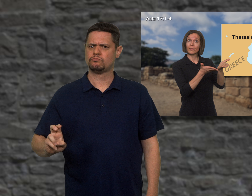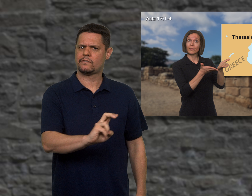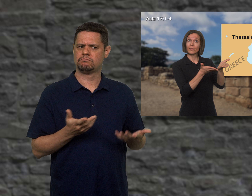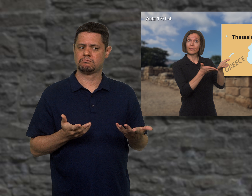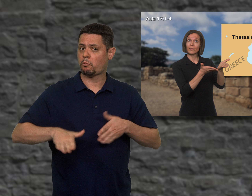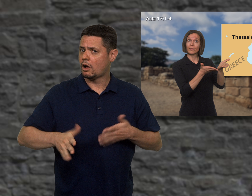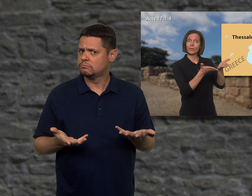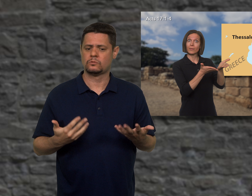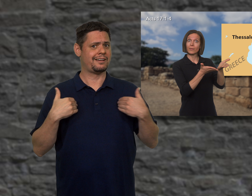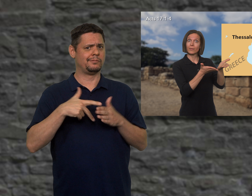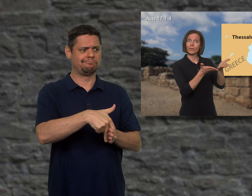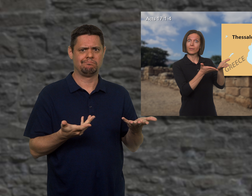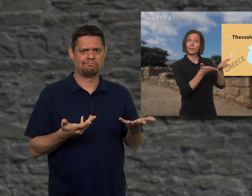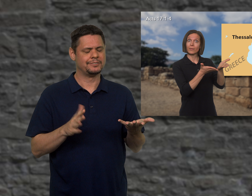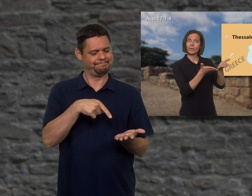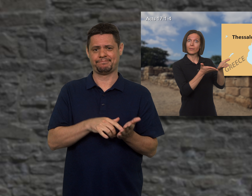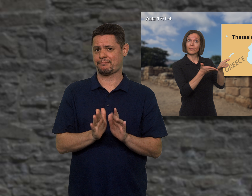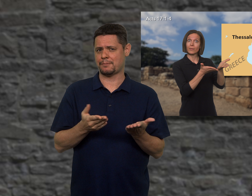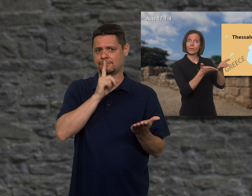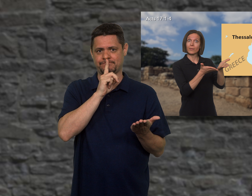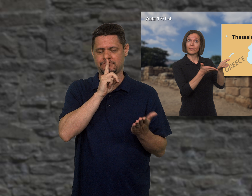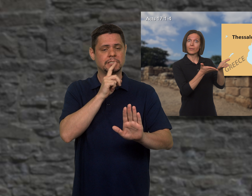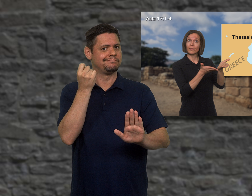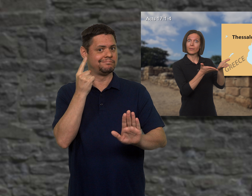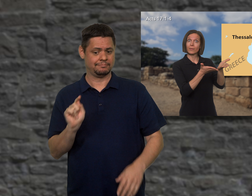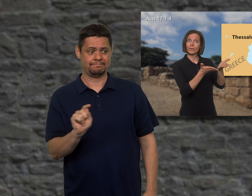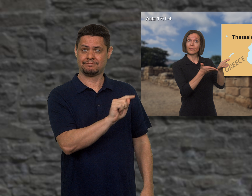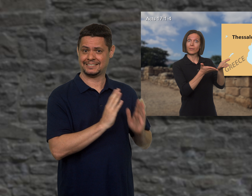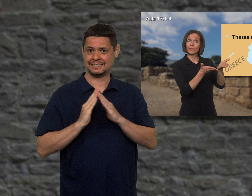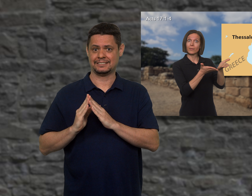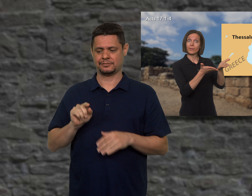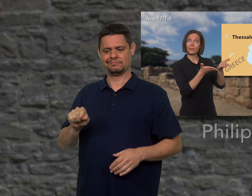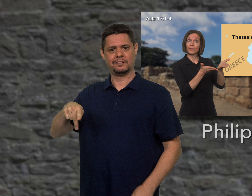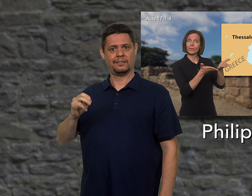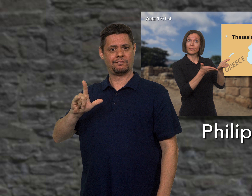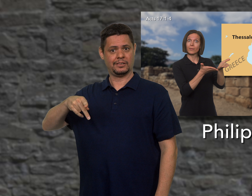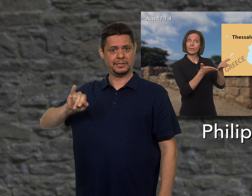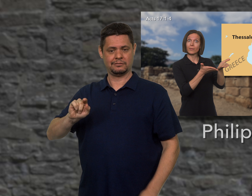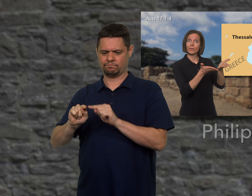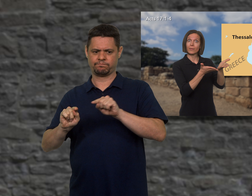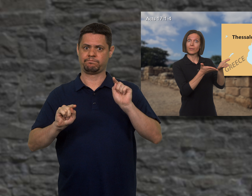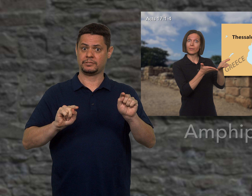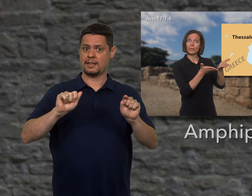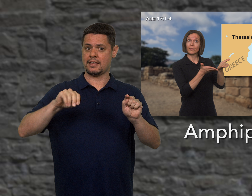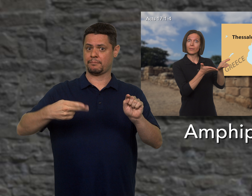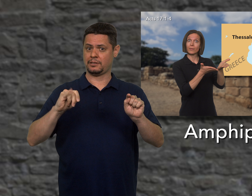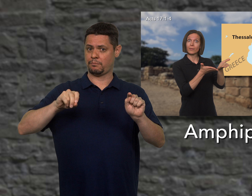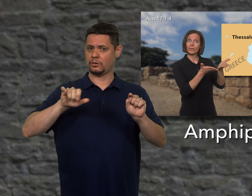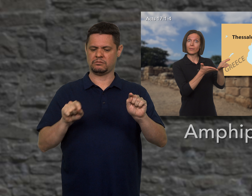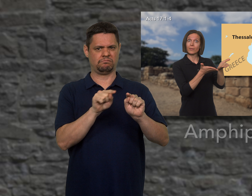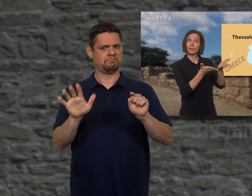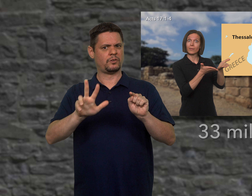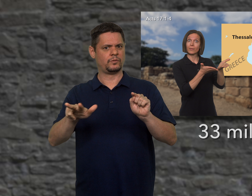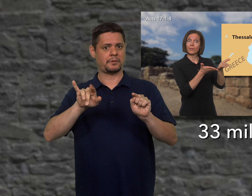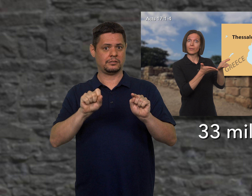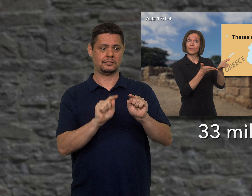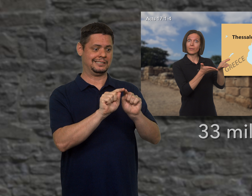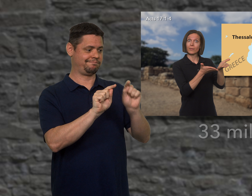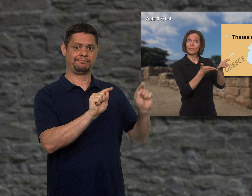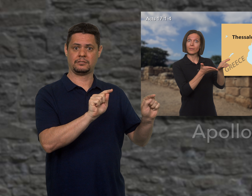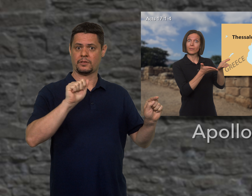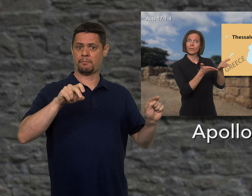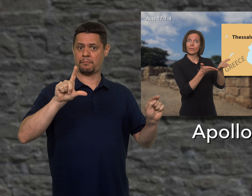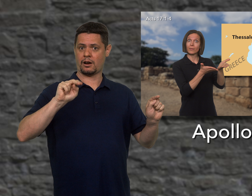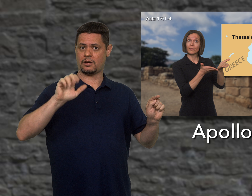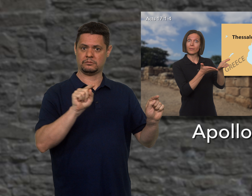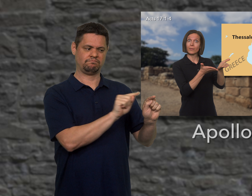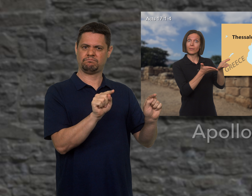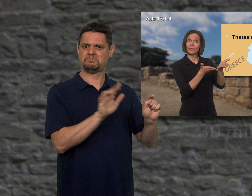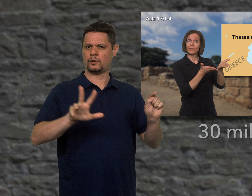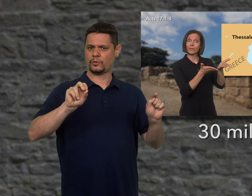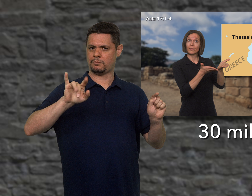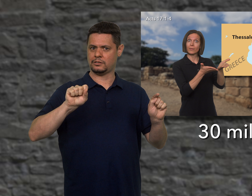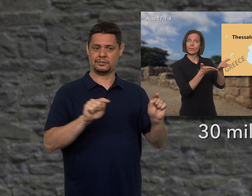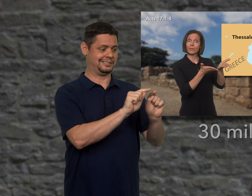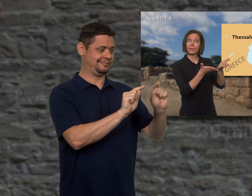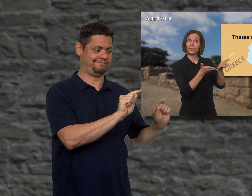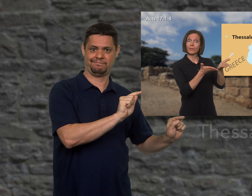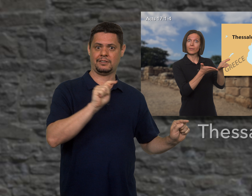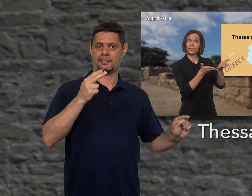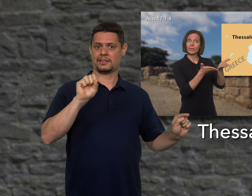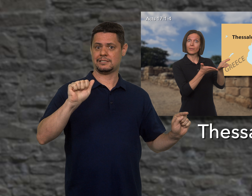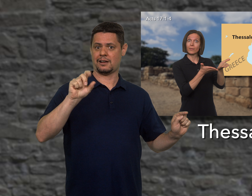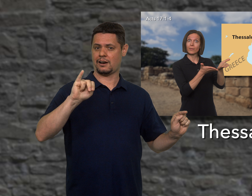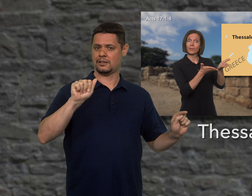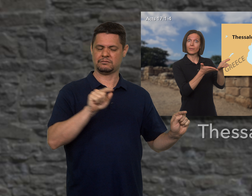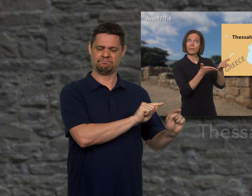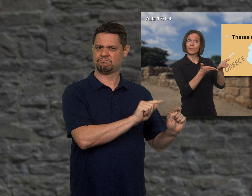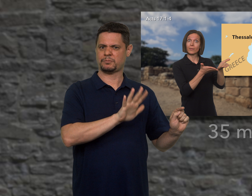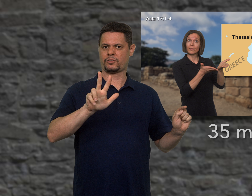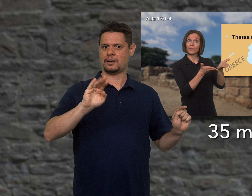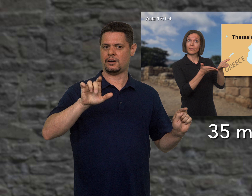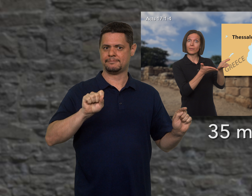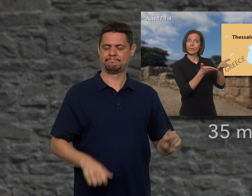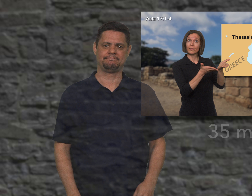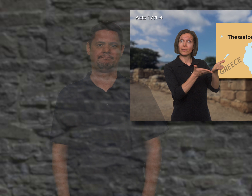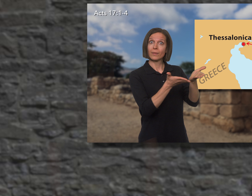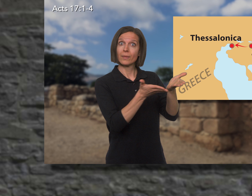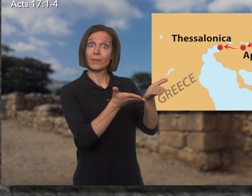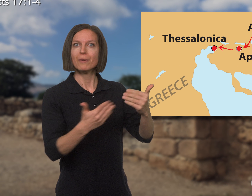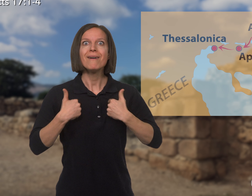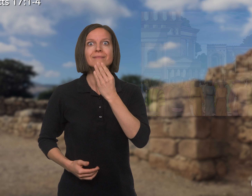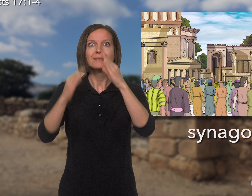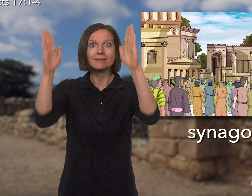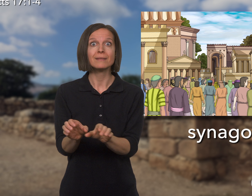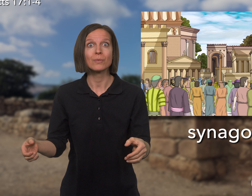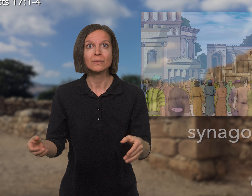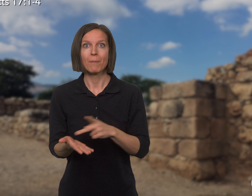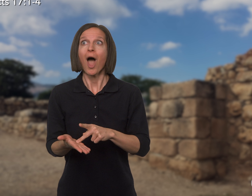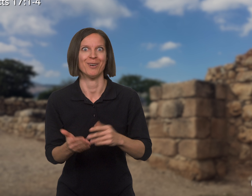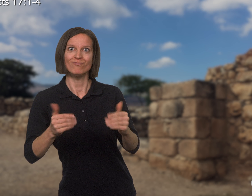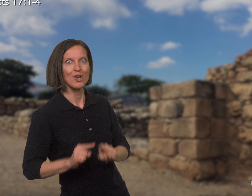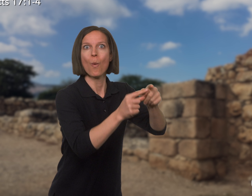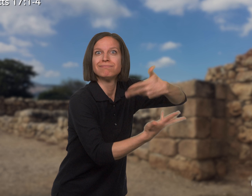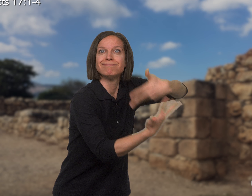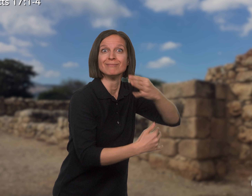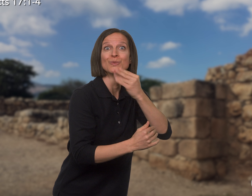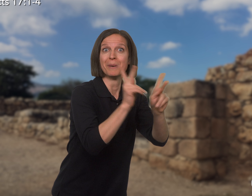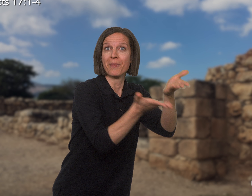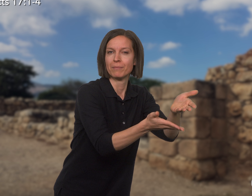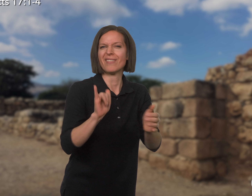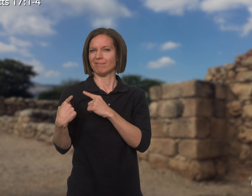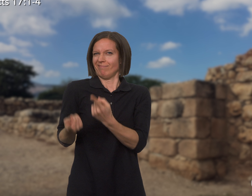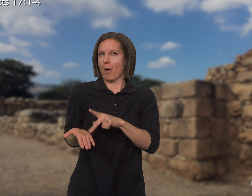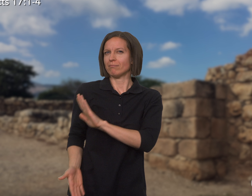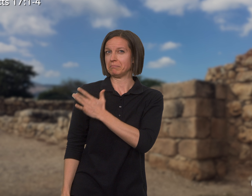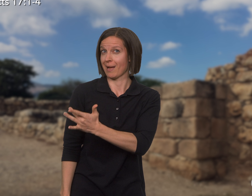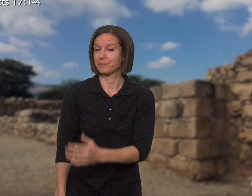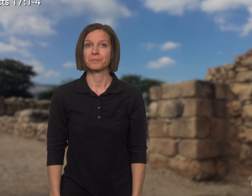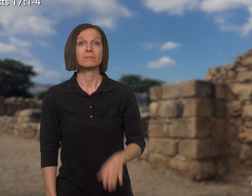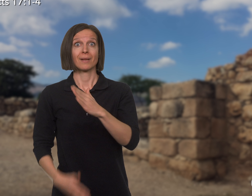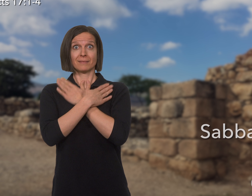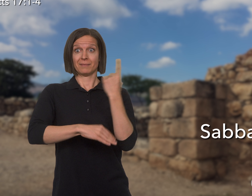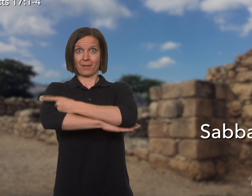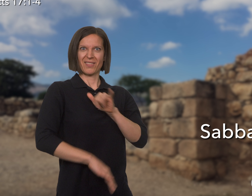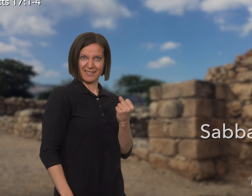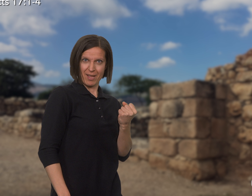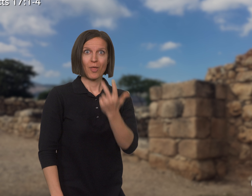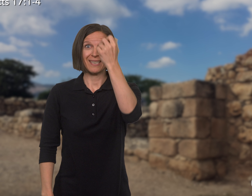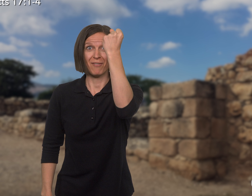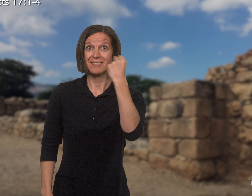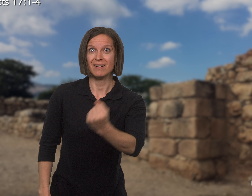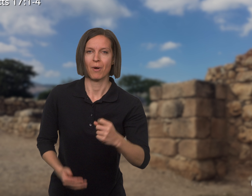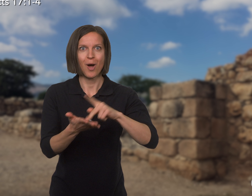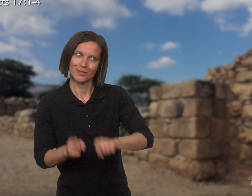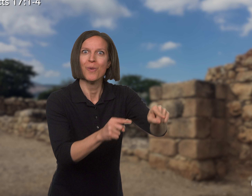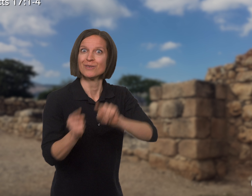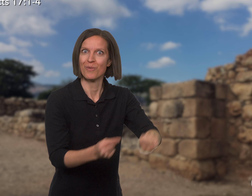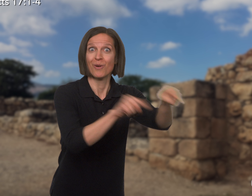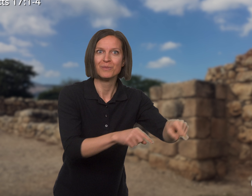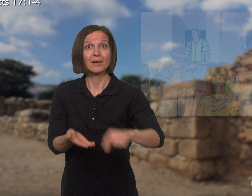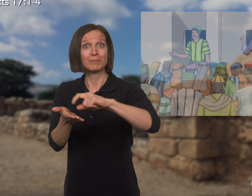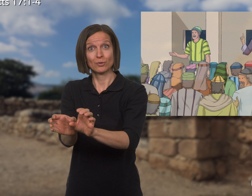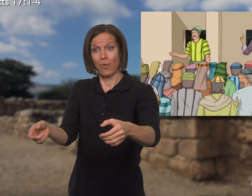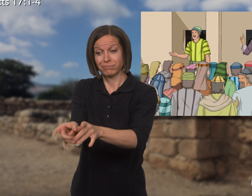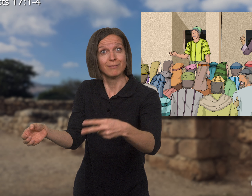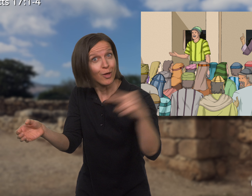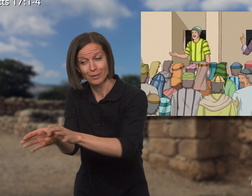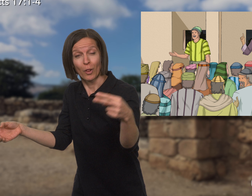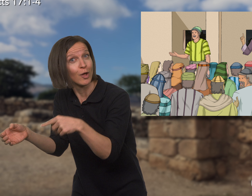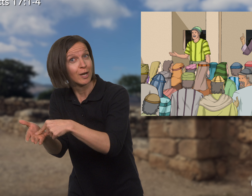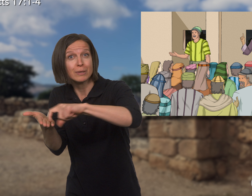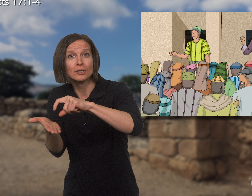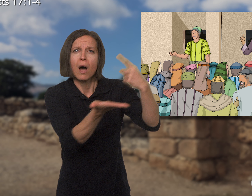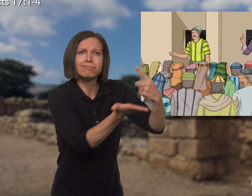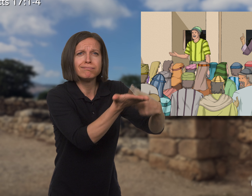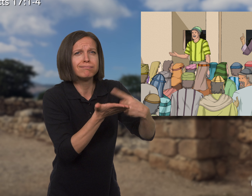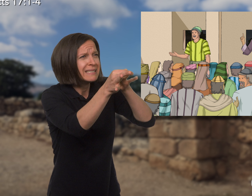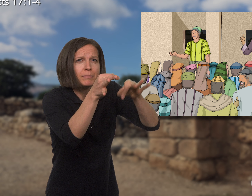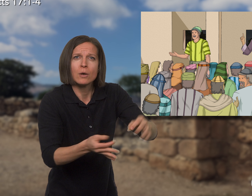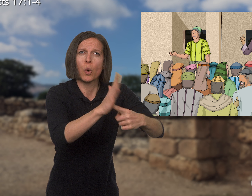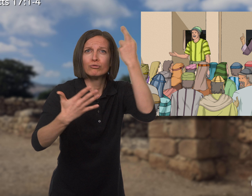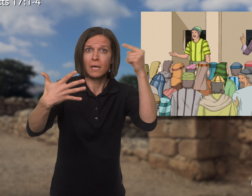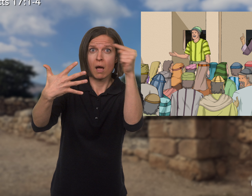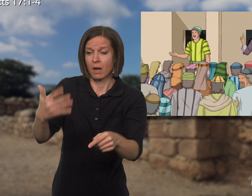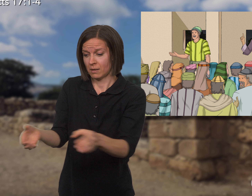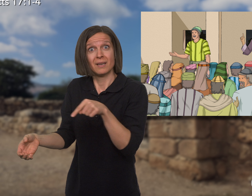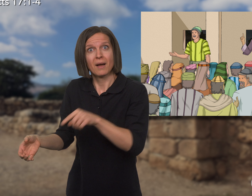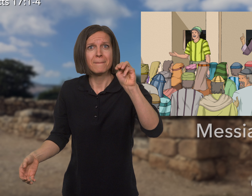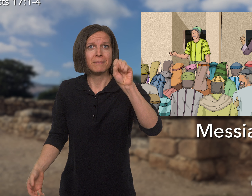As was his custom, Paul went into the synagogue, and on three Sabbaths he reasoned with them from the Scriptures, explaining and proving that the Christ had to suffer and rise from the dead.